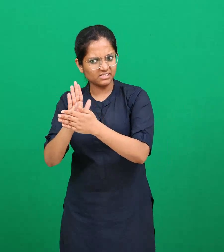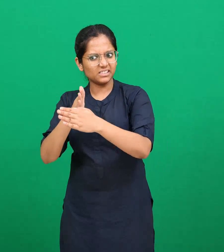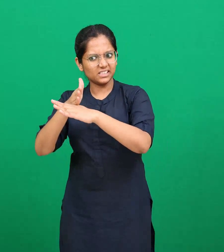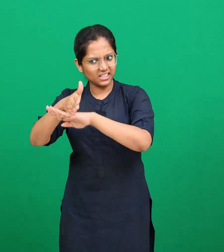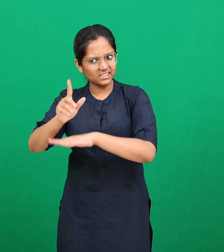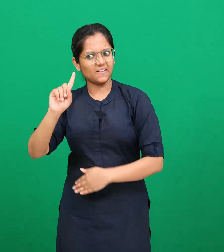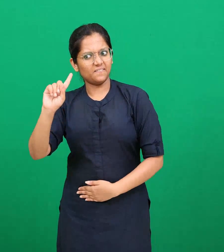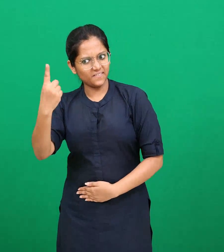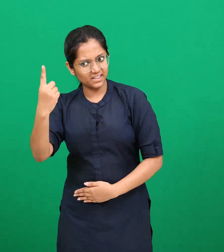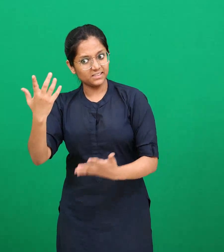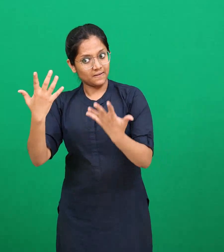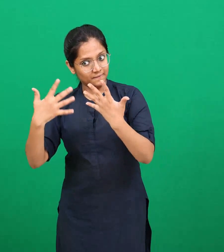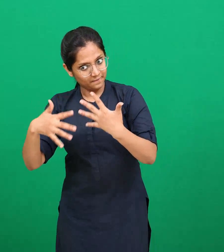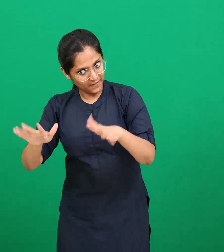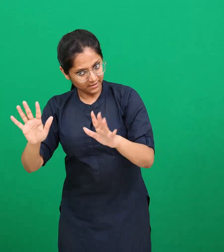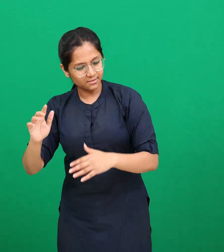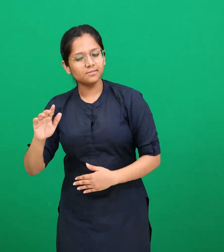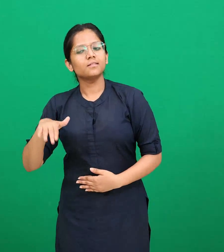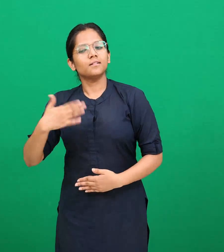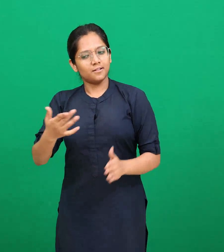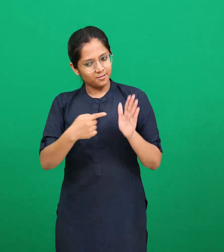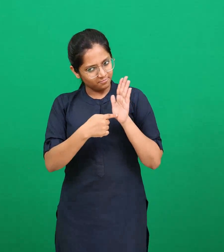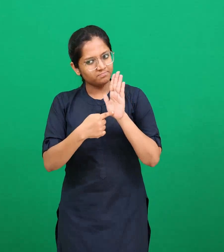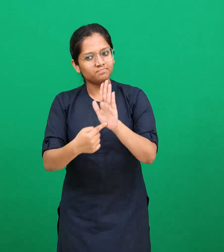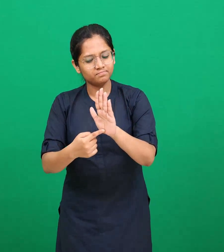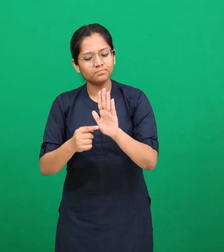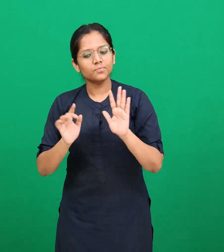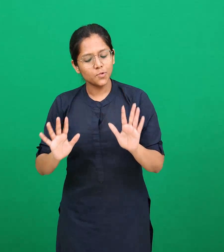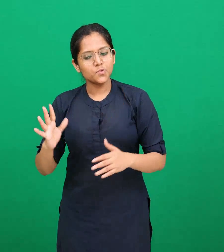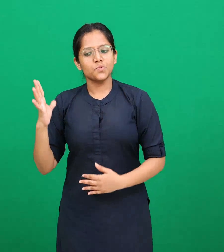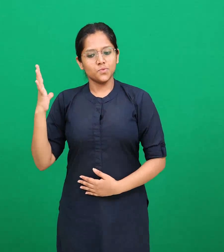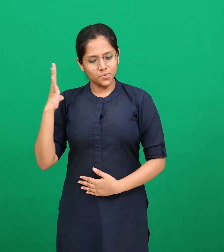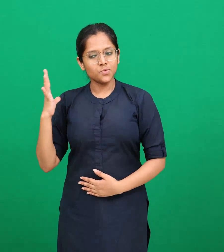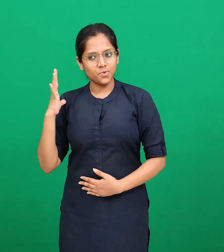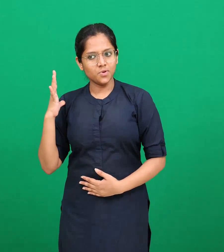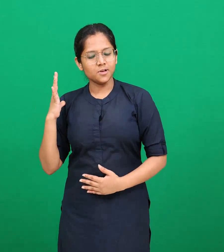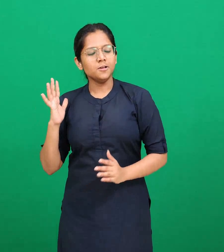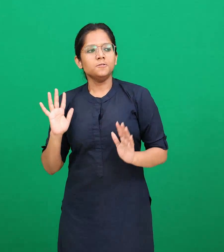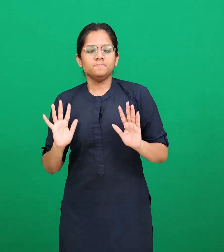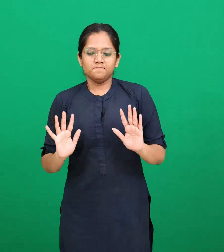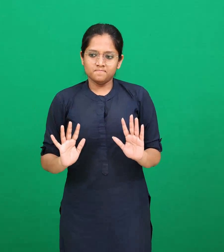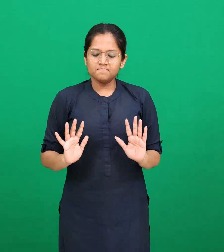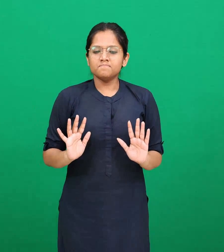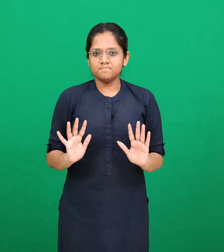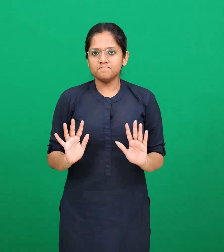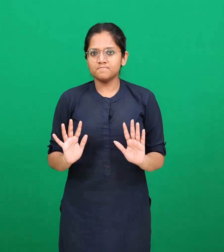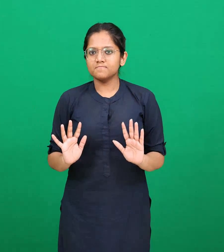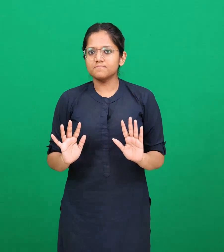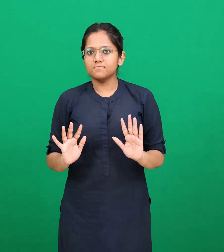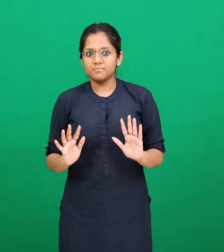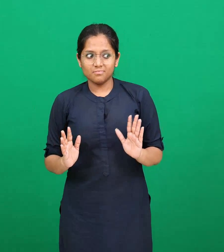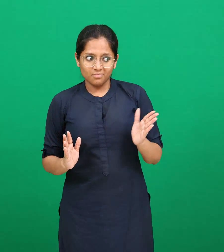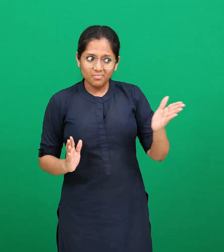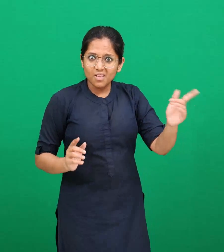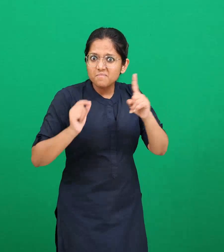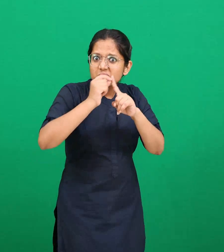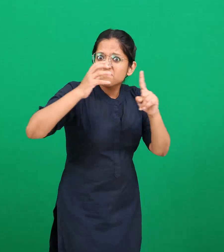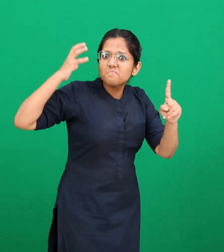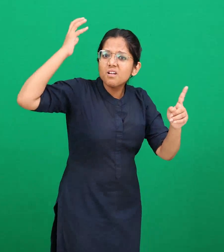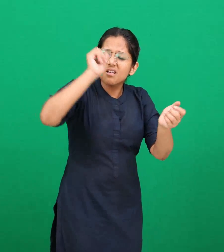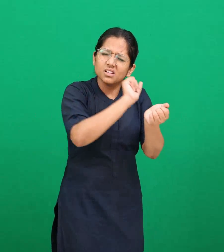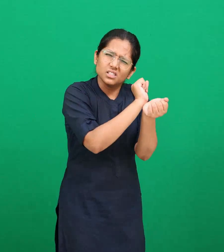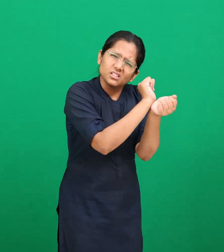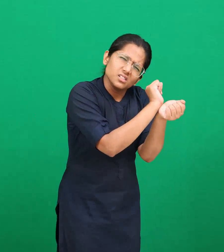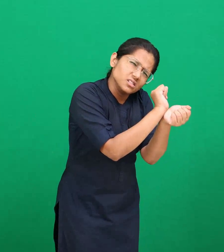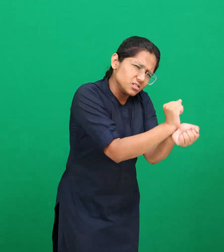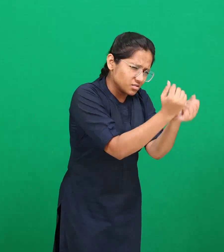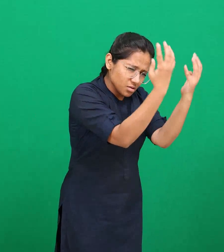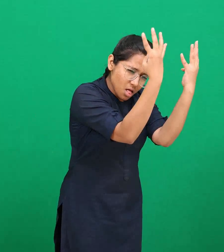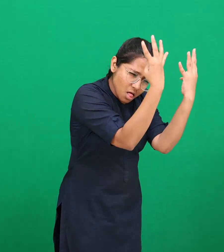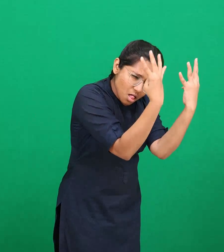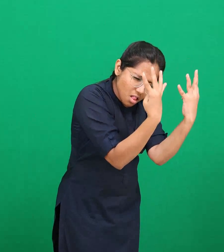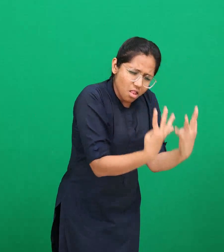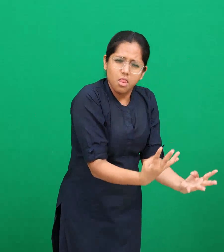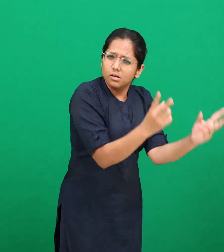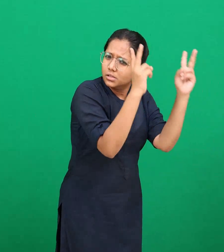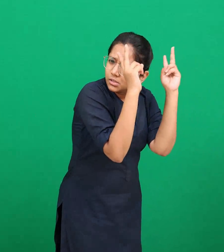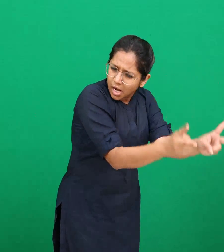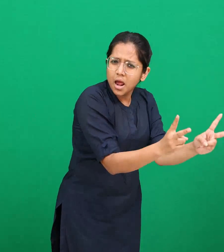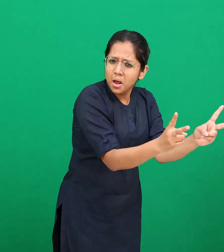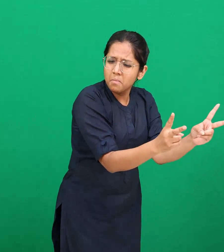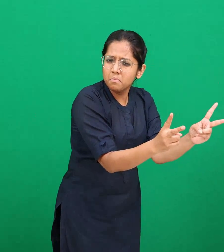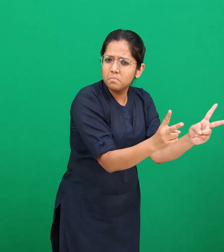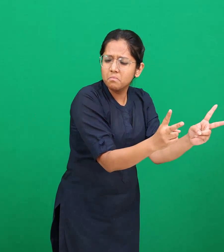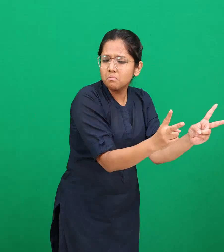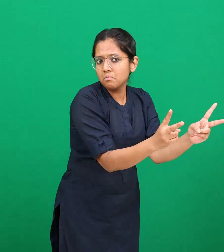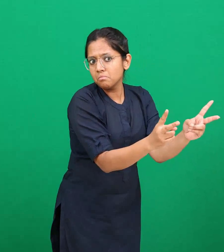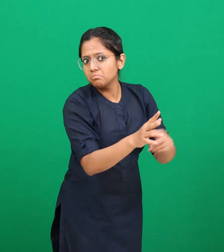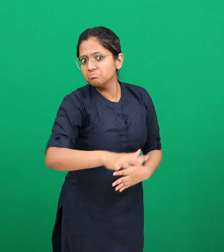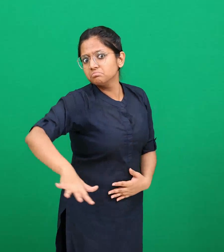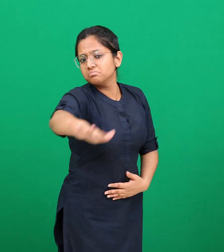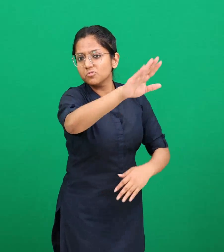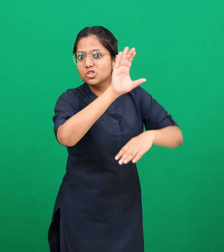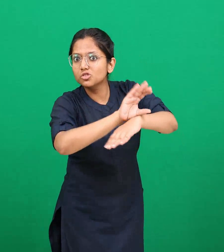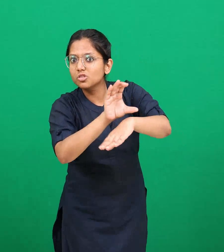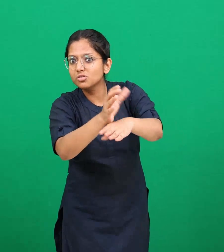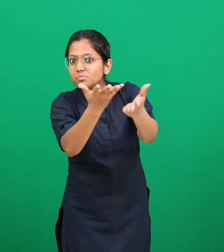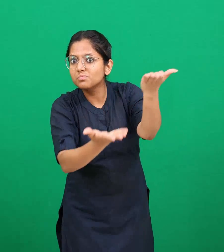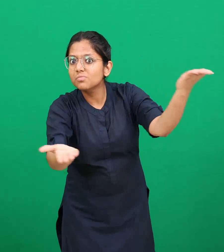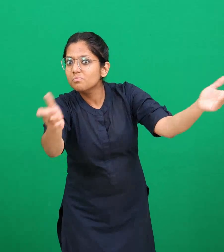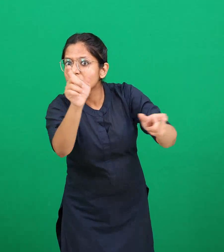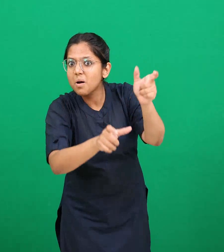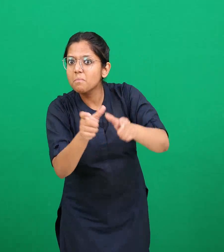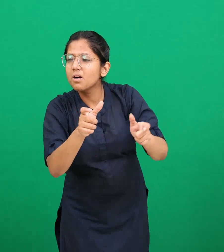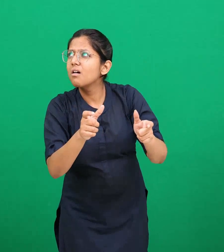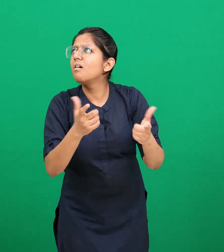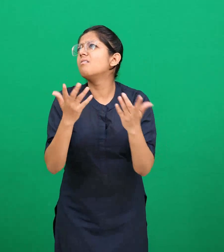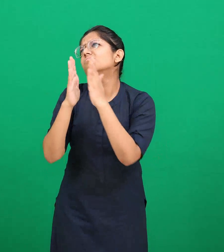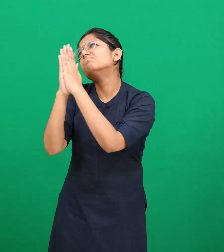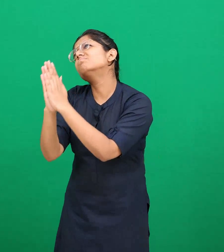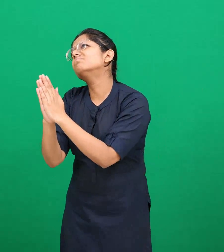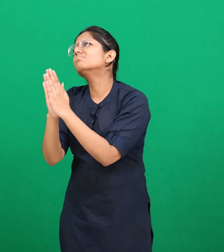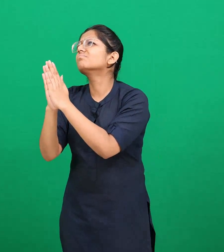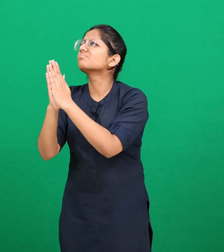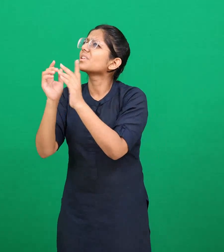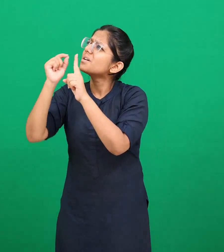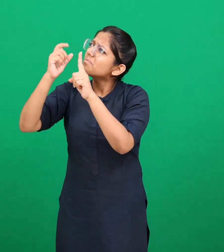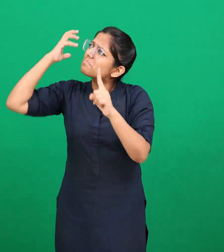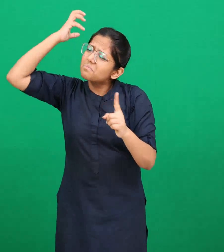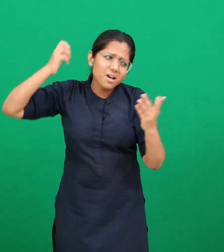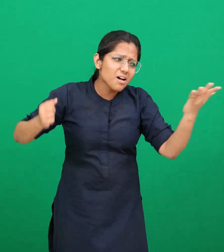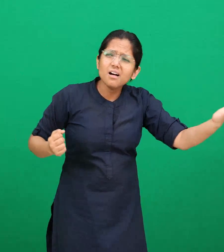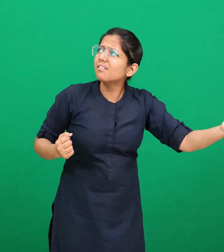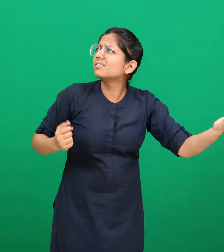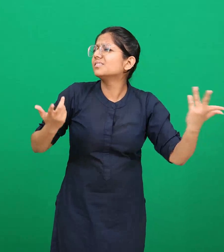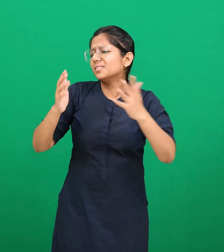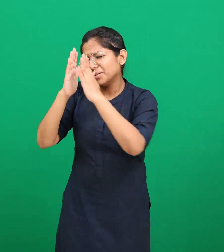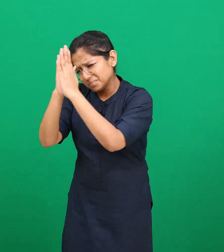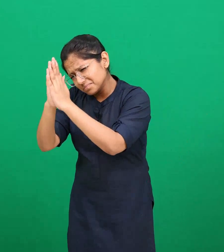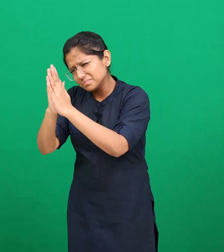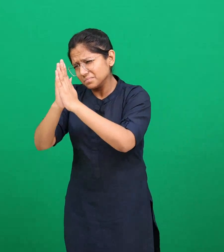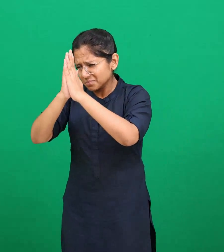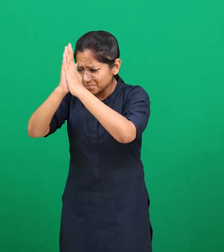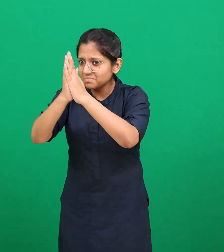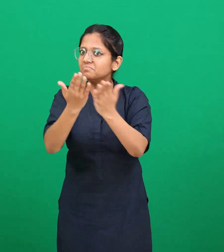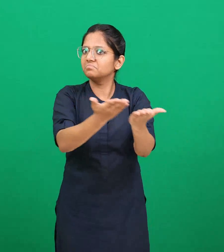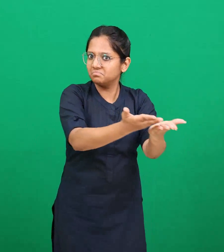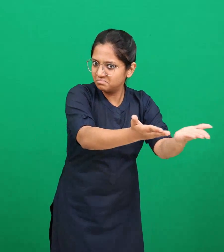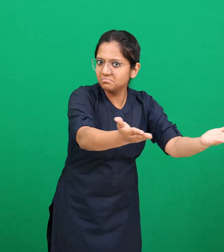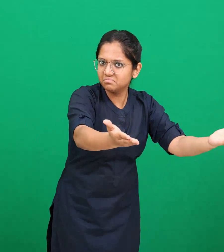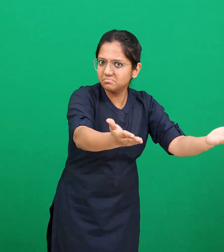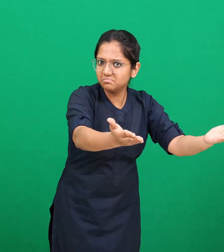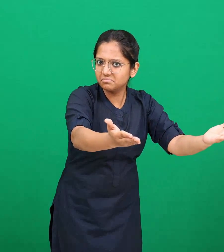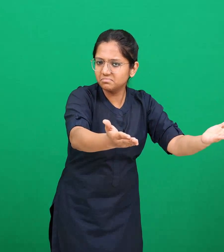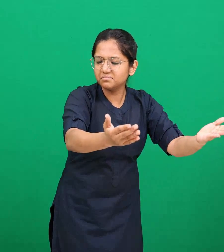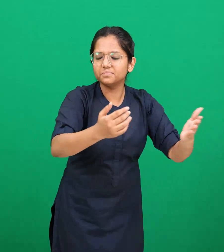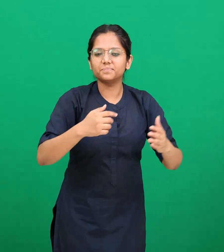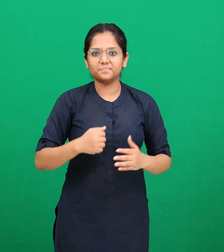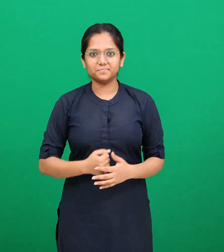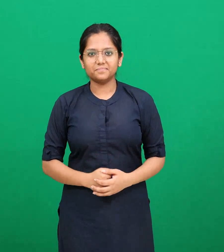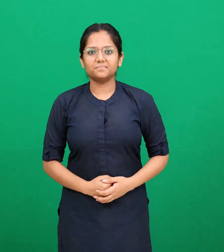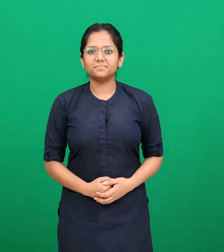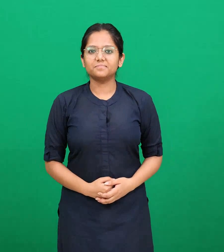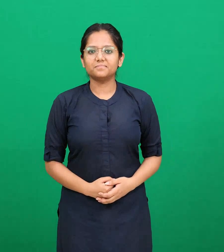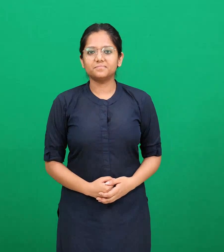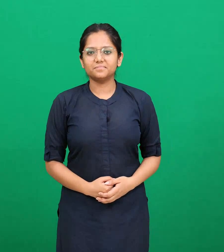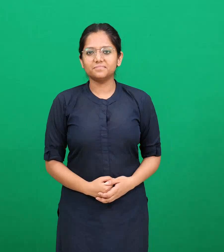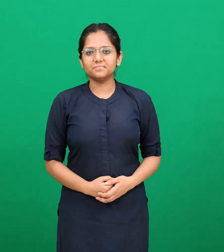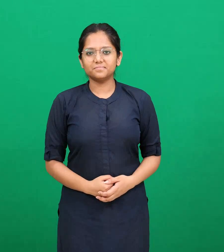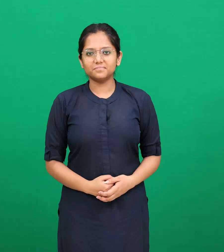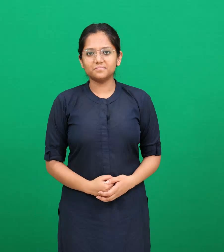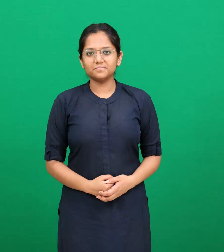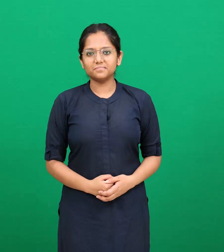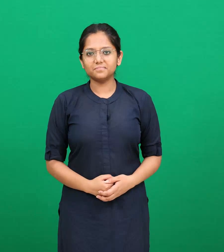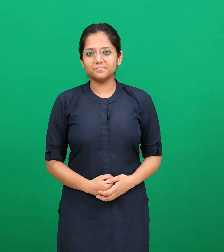So Peter was kept in prison, but the church was fervently praying to God for him.